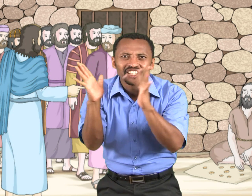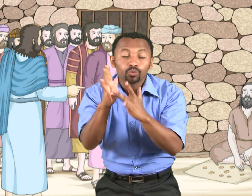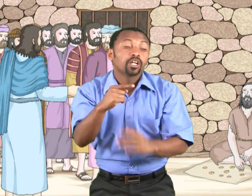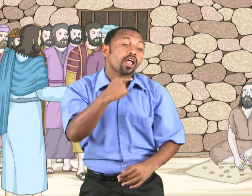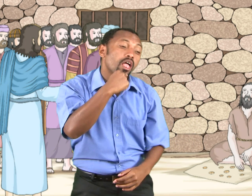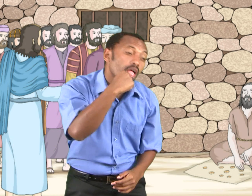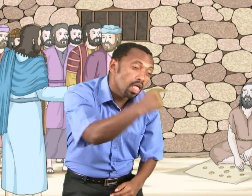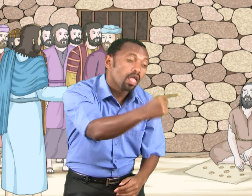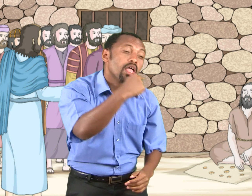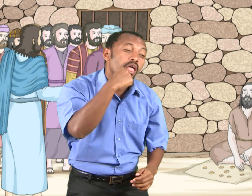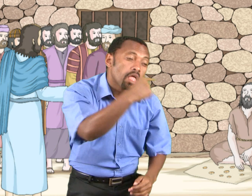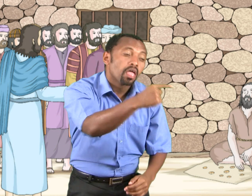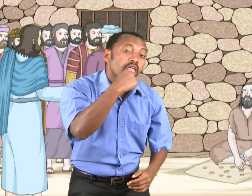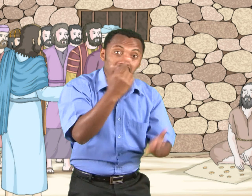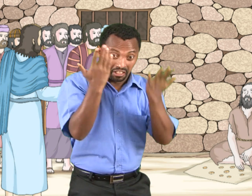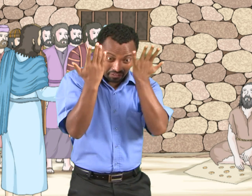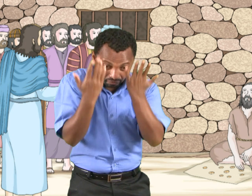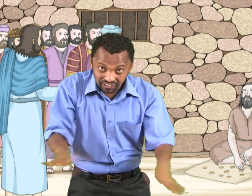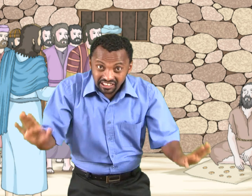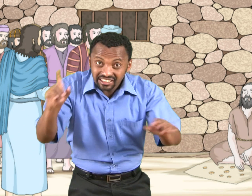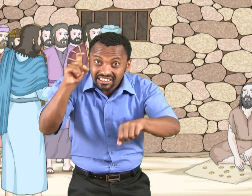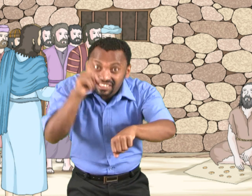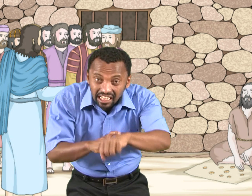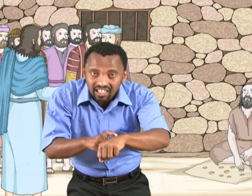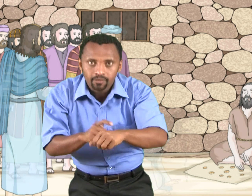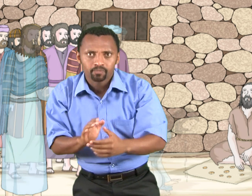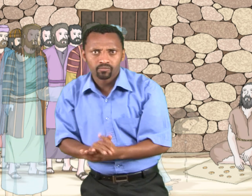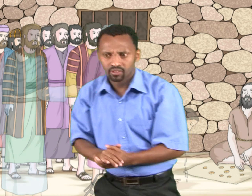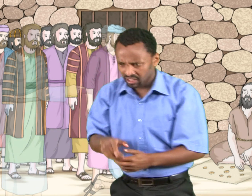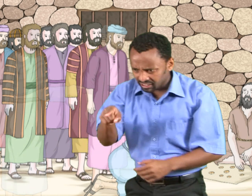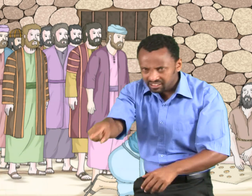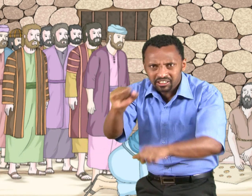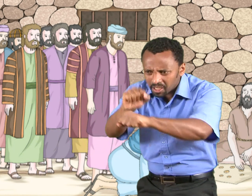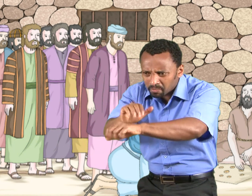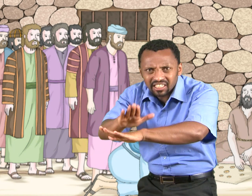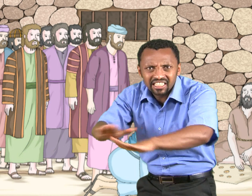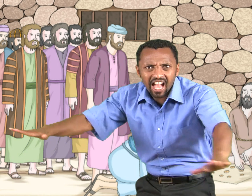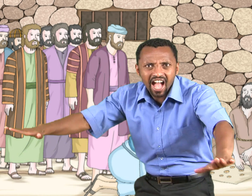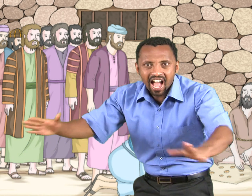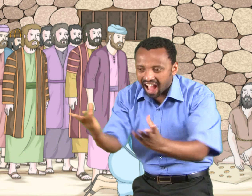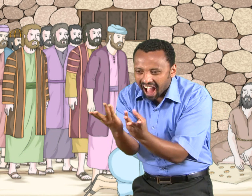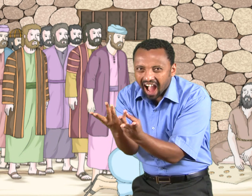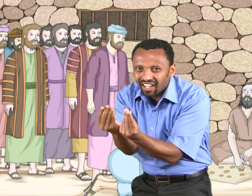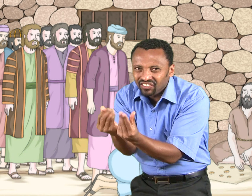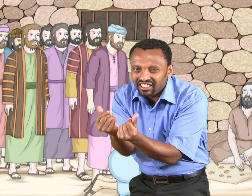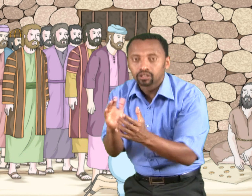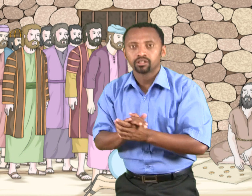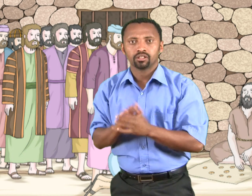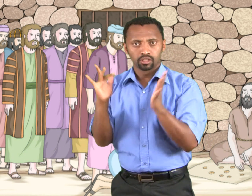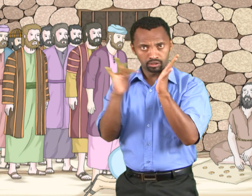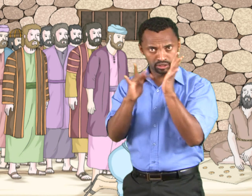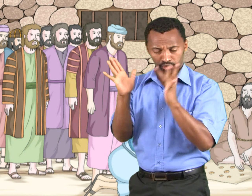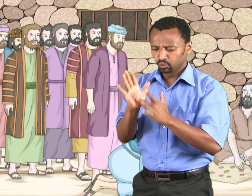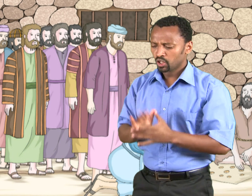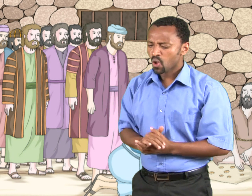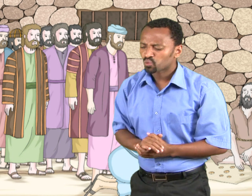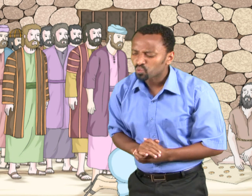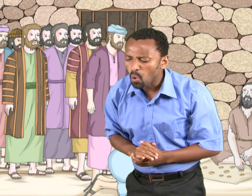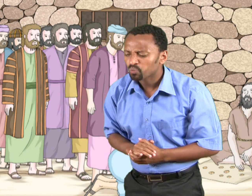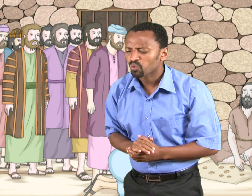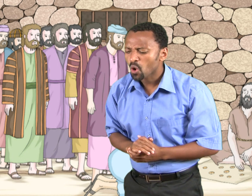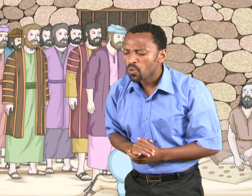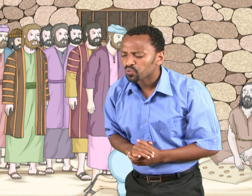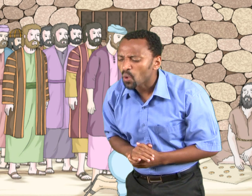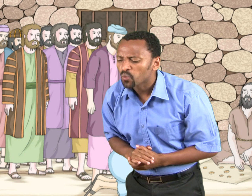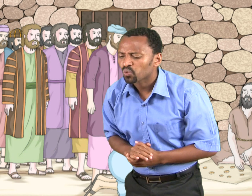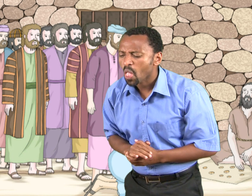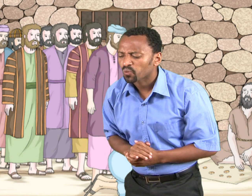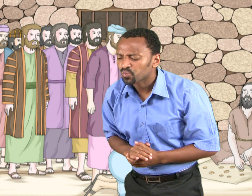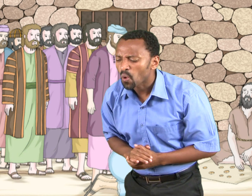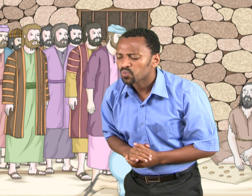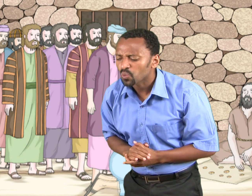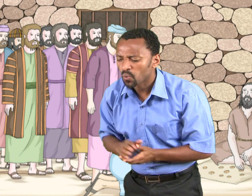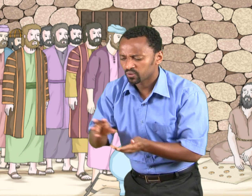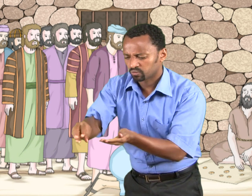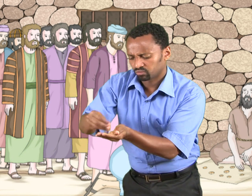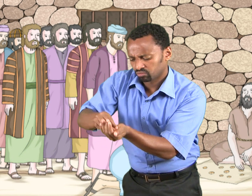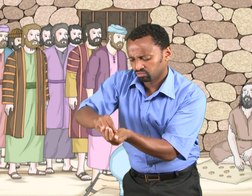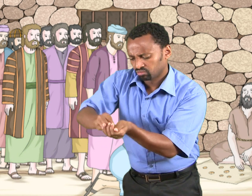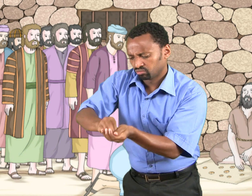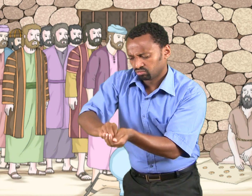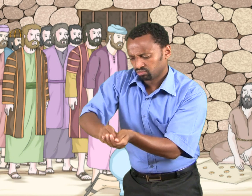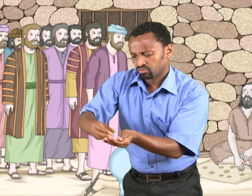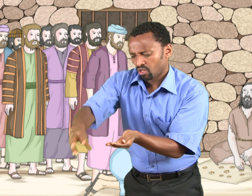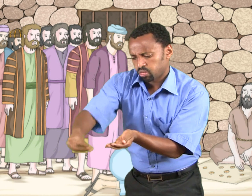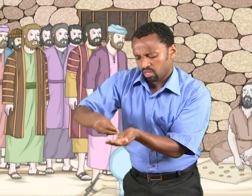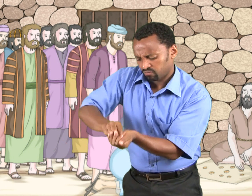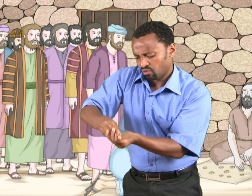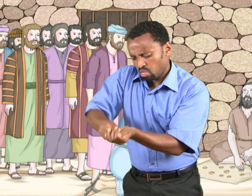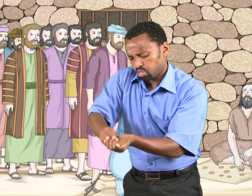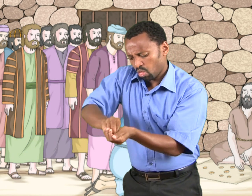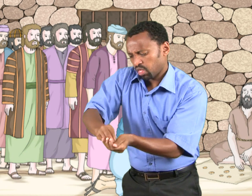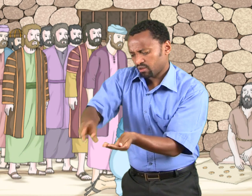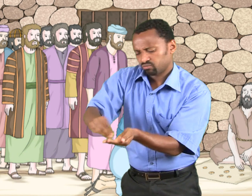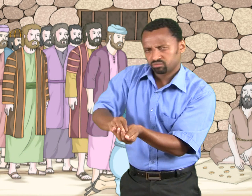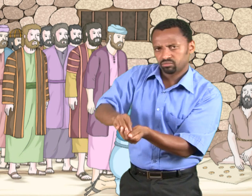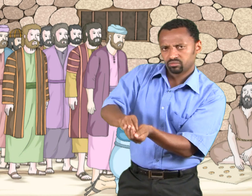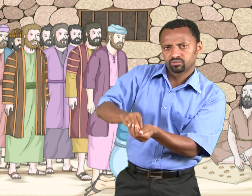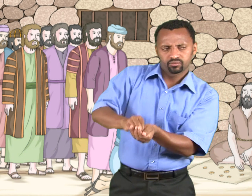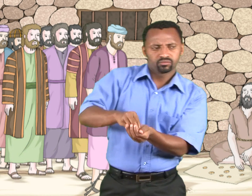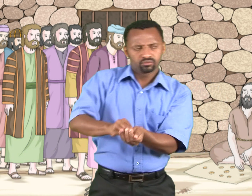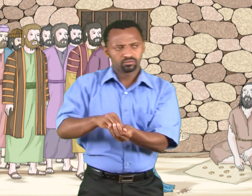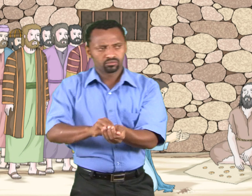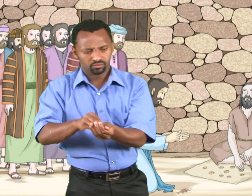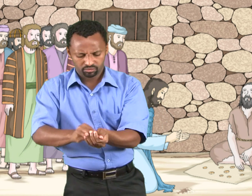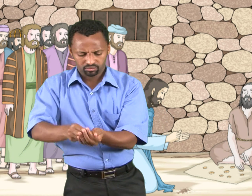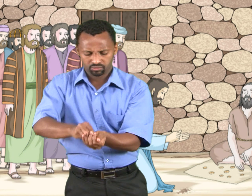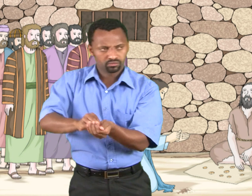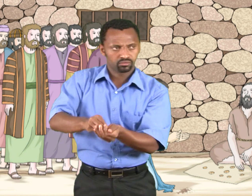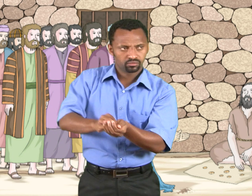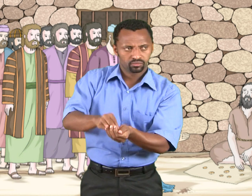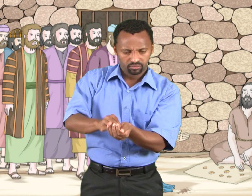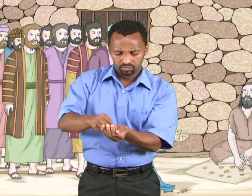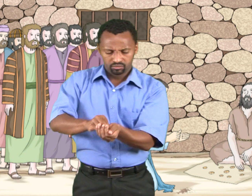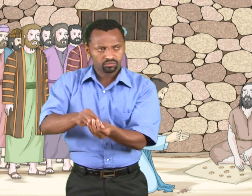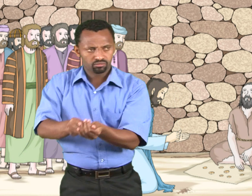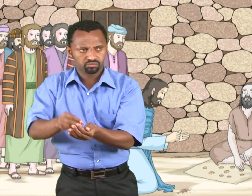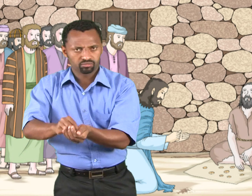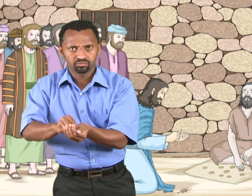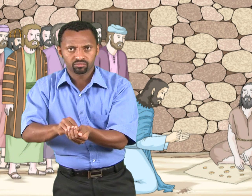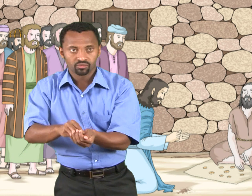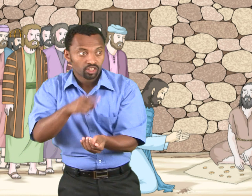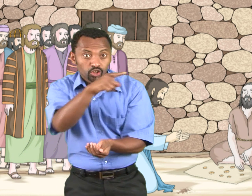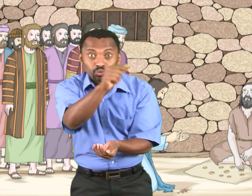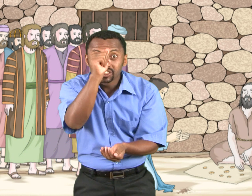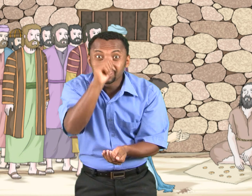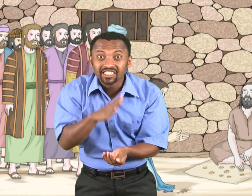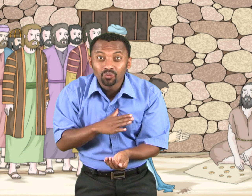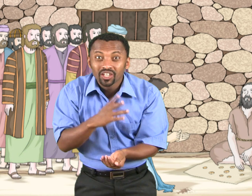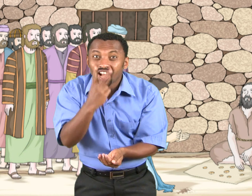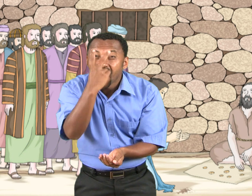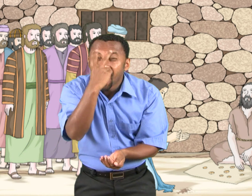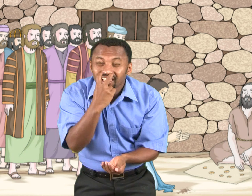While I am in the world, I am the light of the world.”